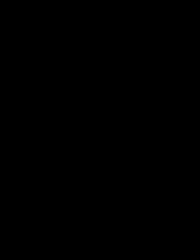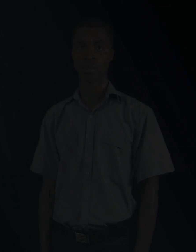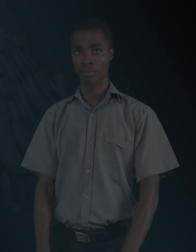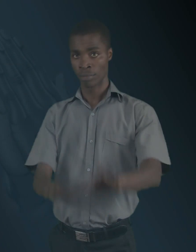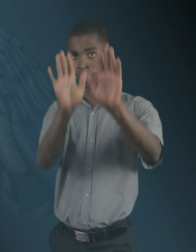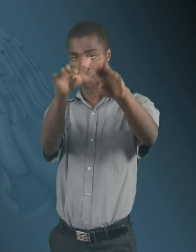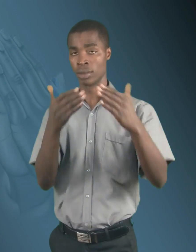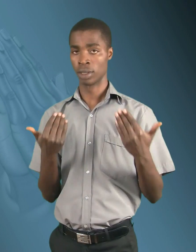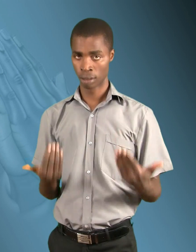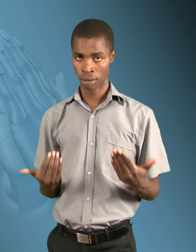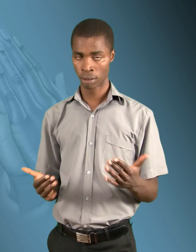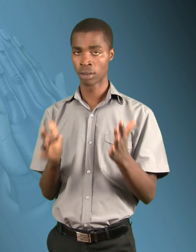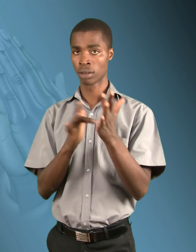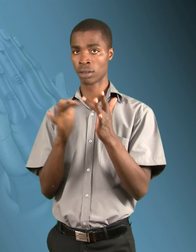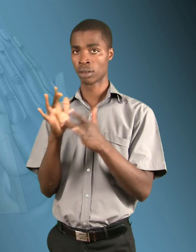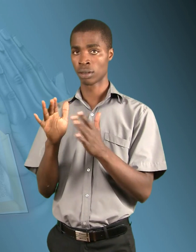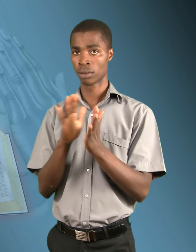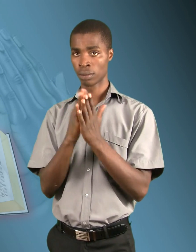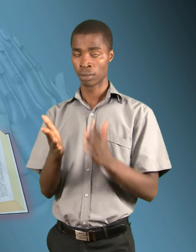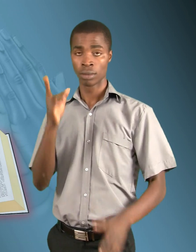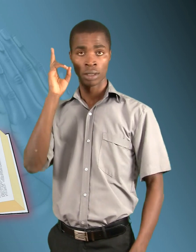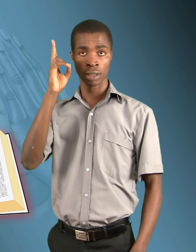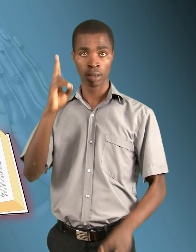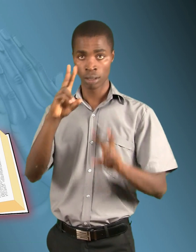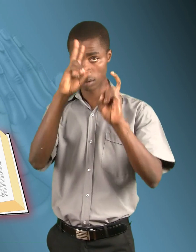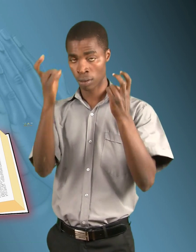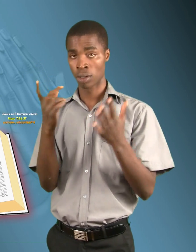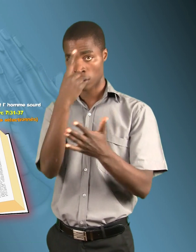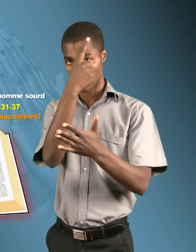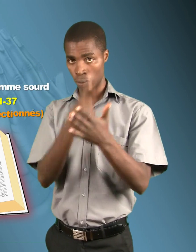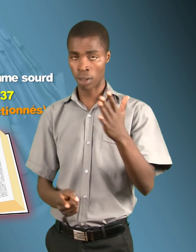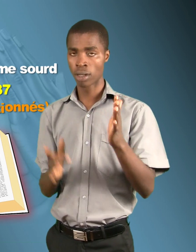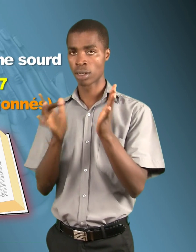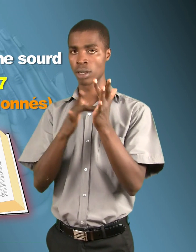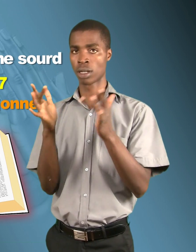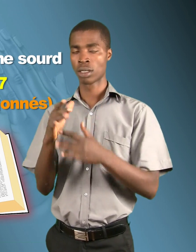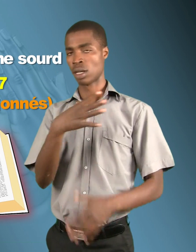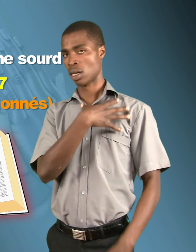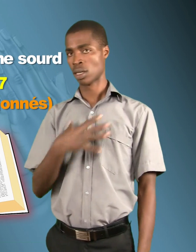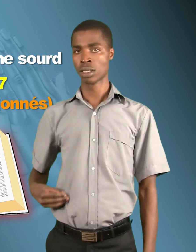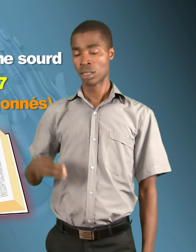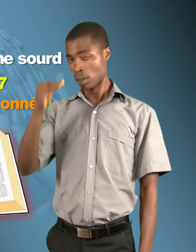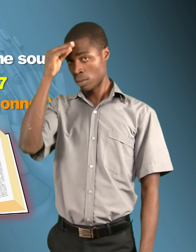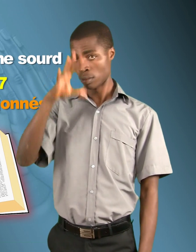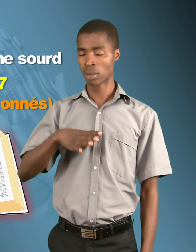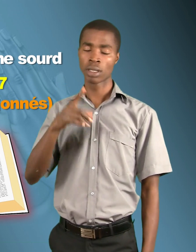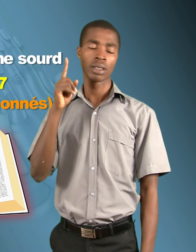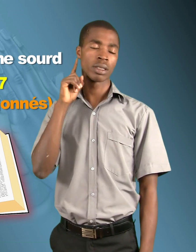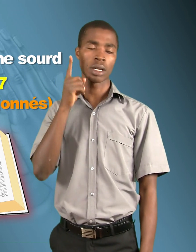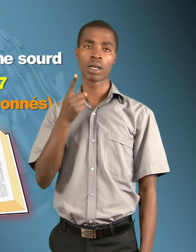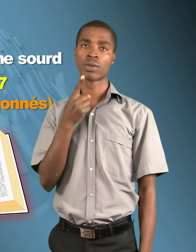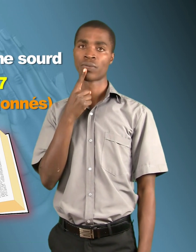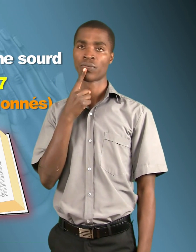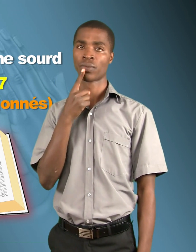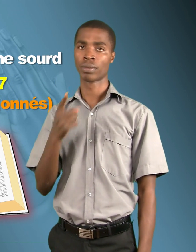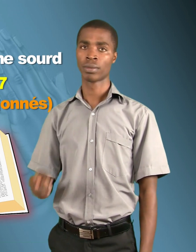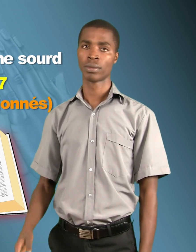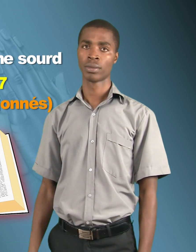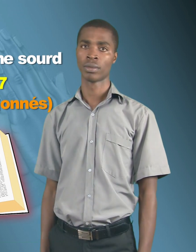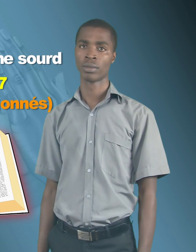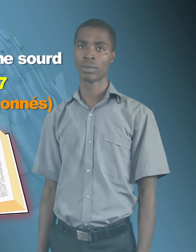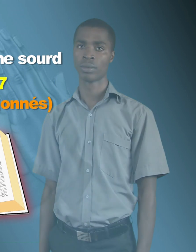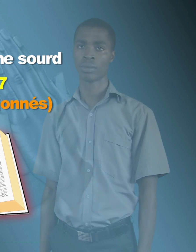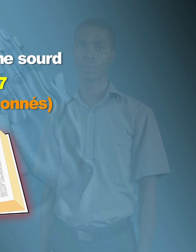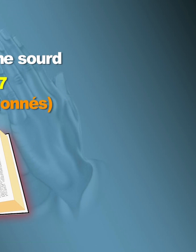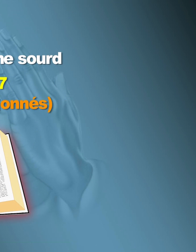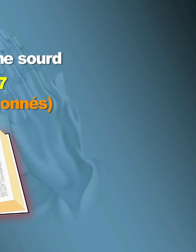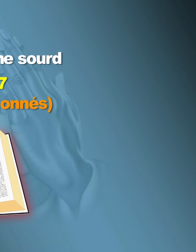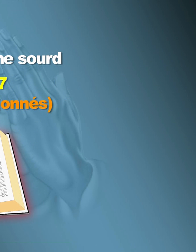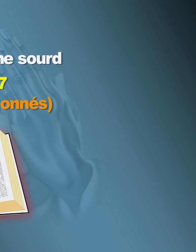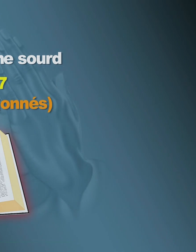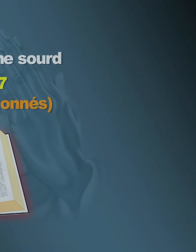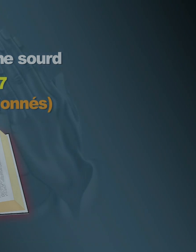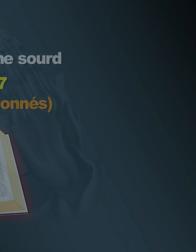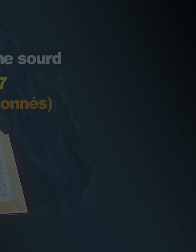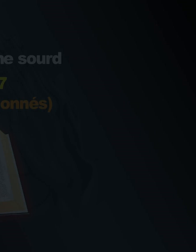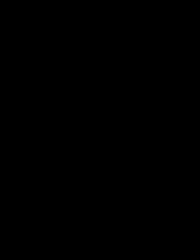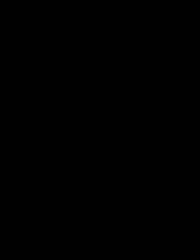Jesus and a deaf man